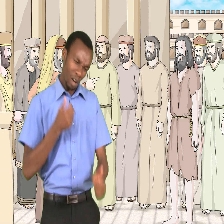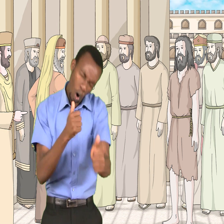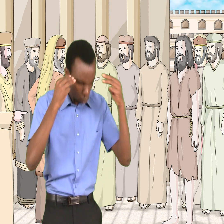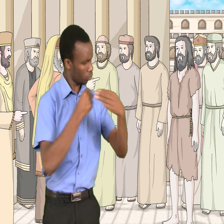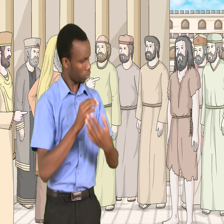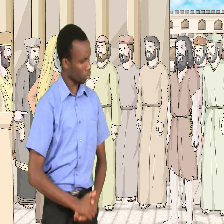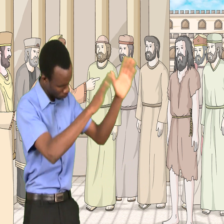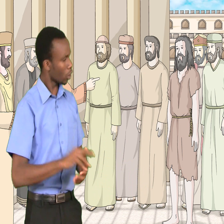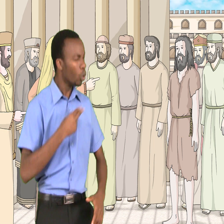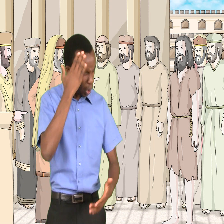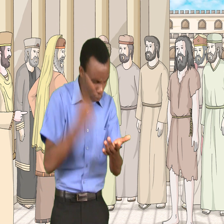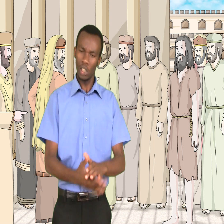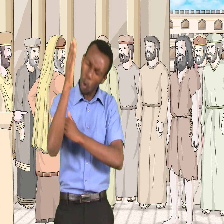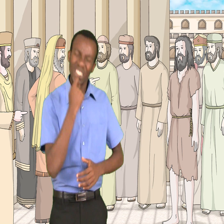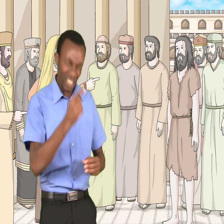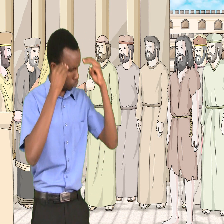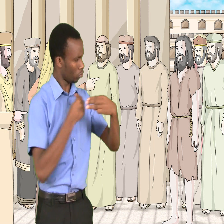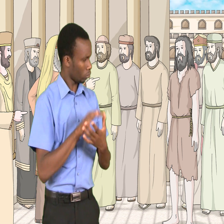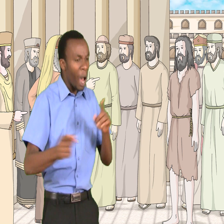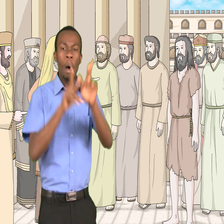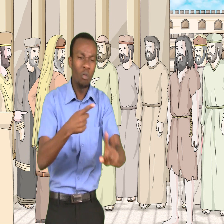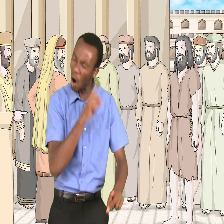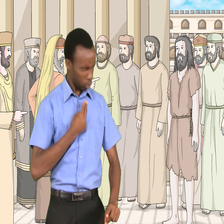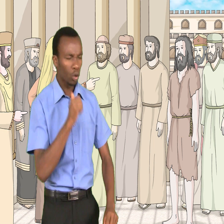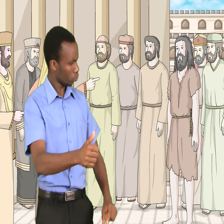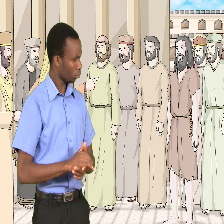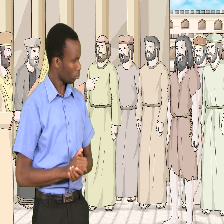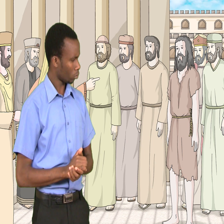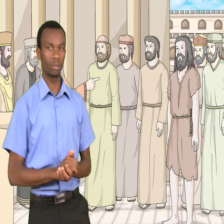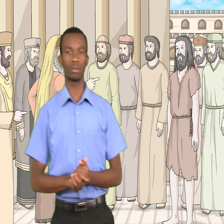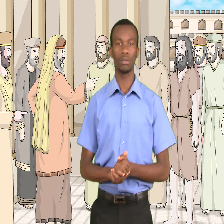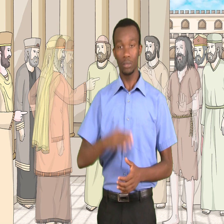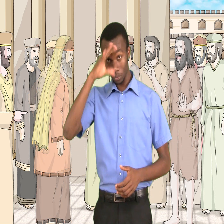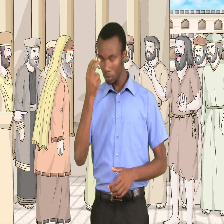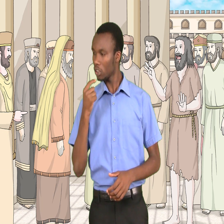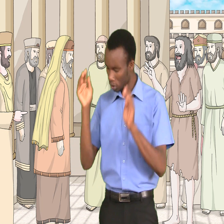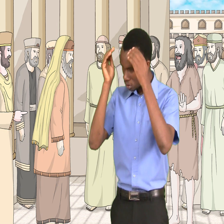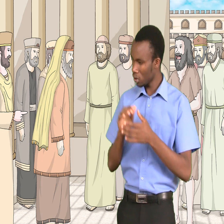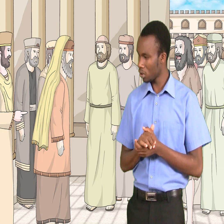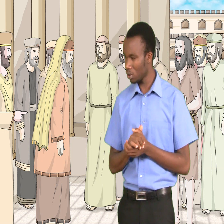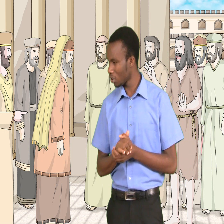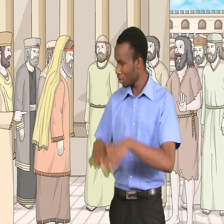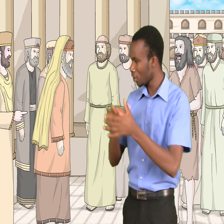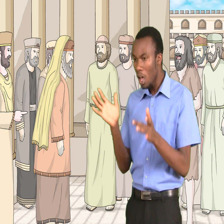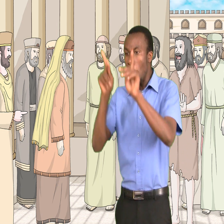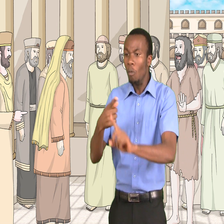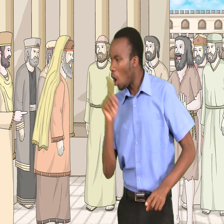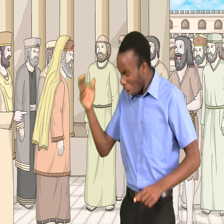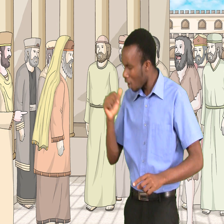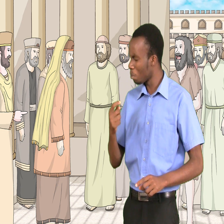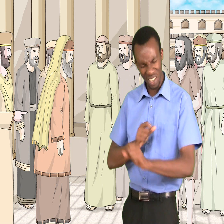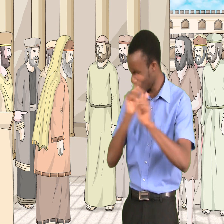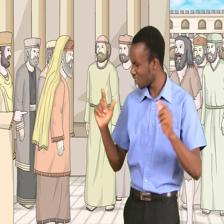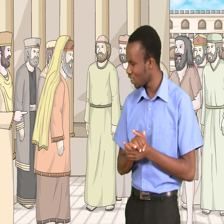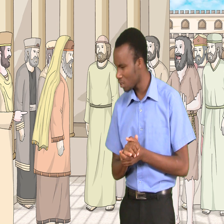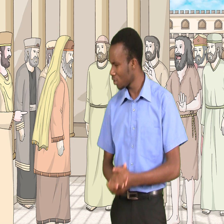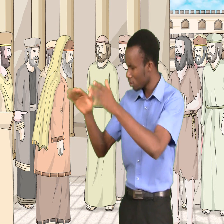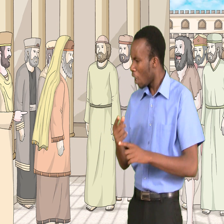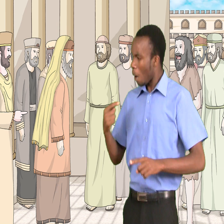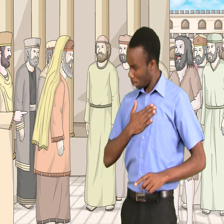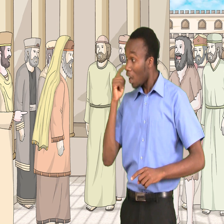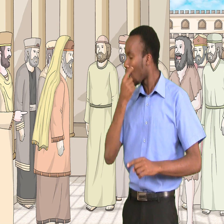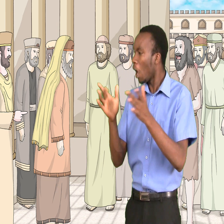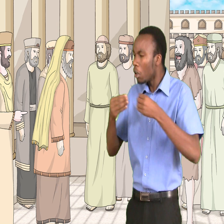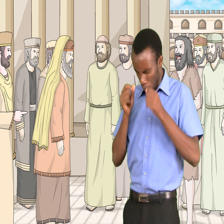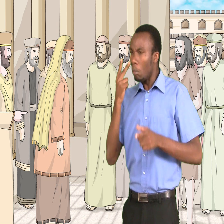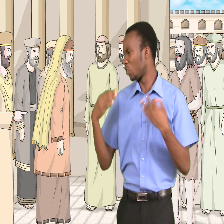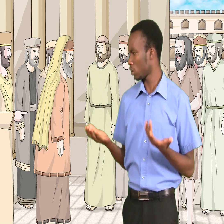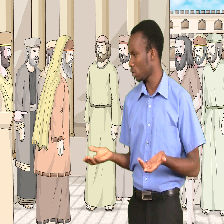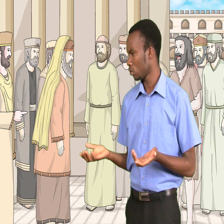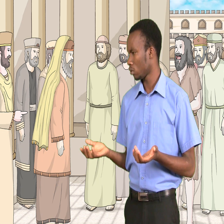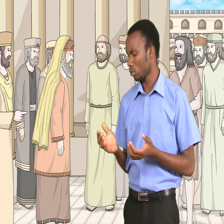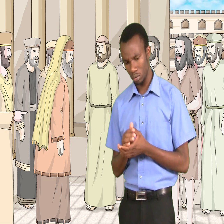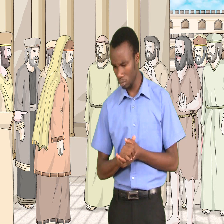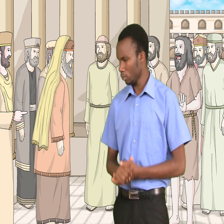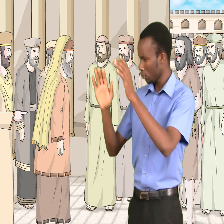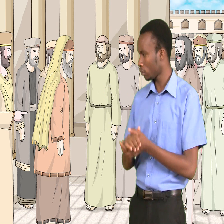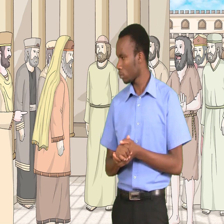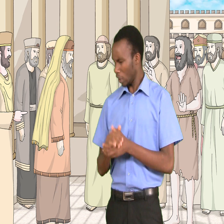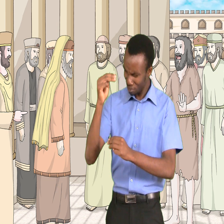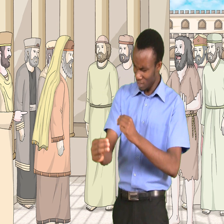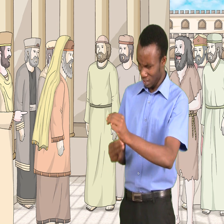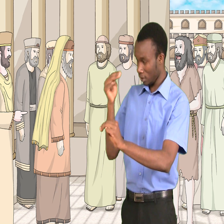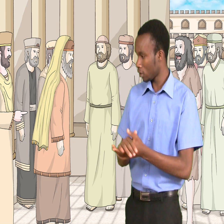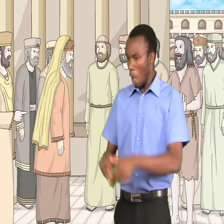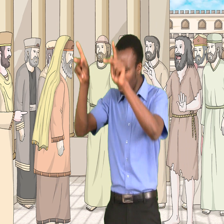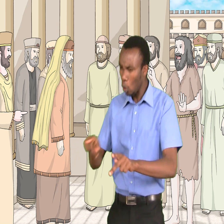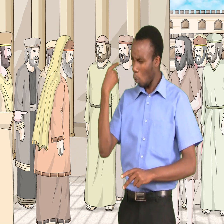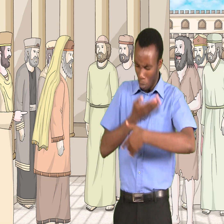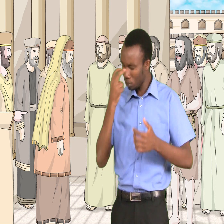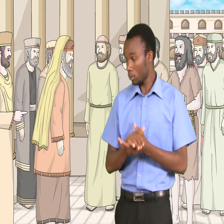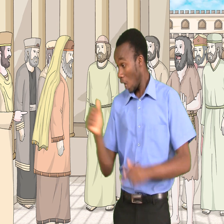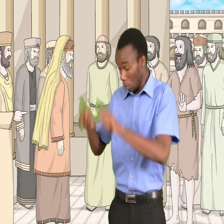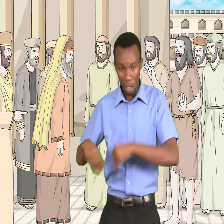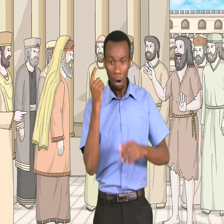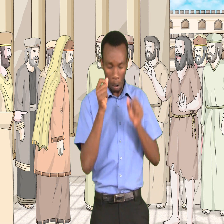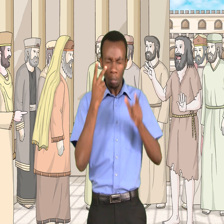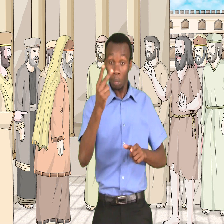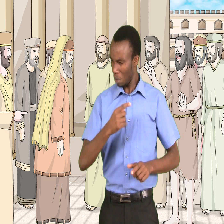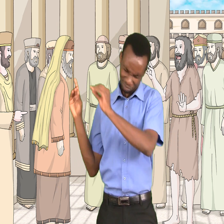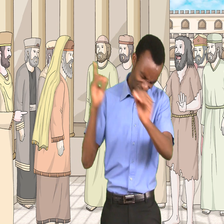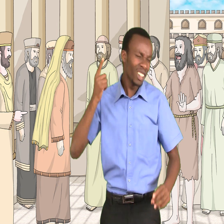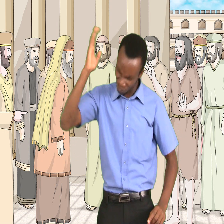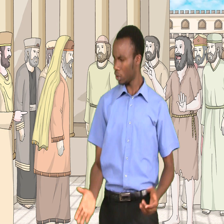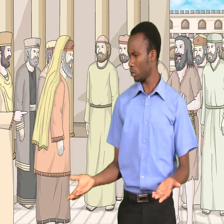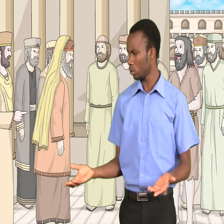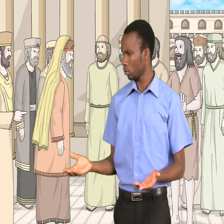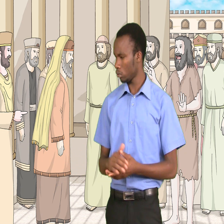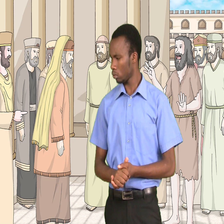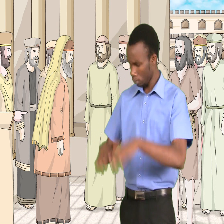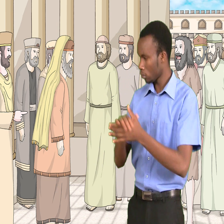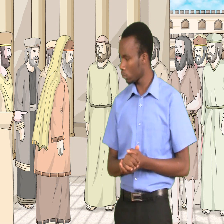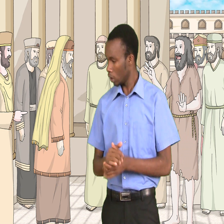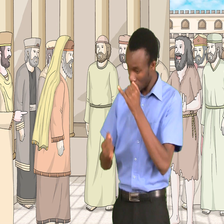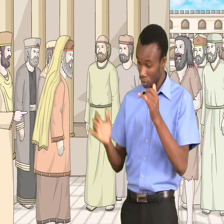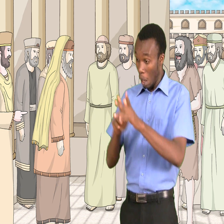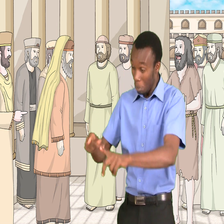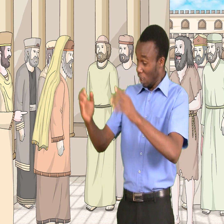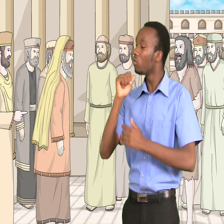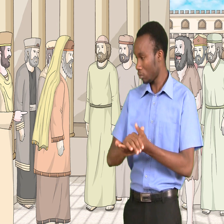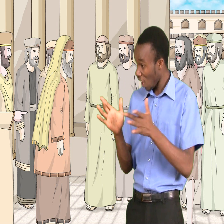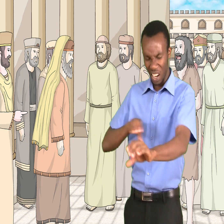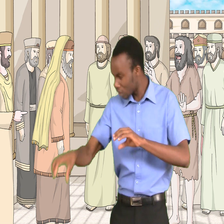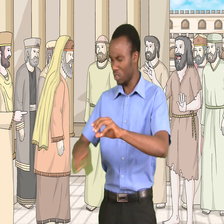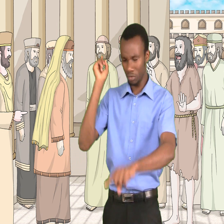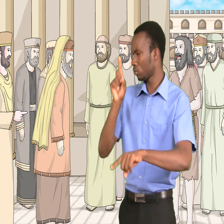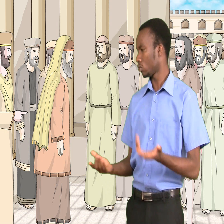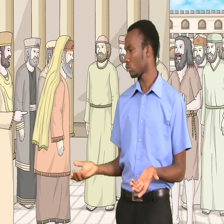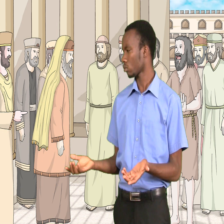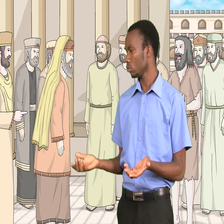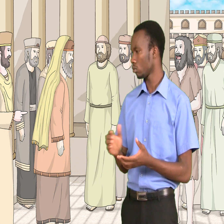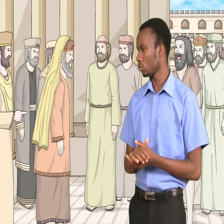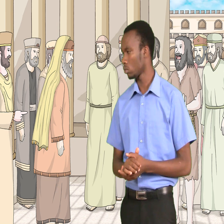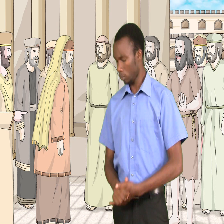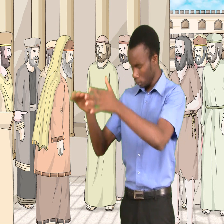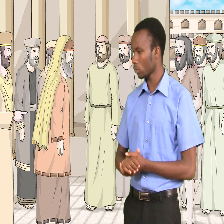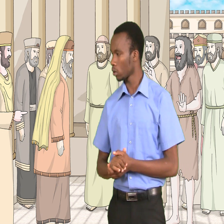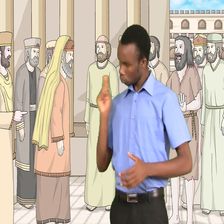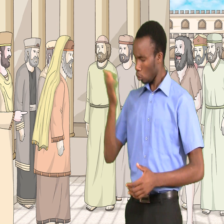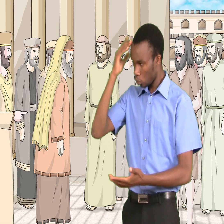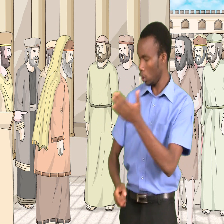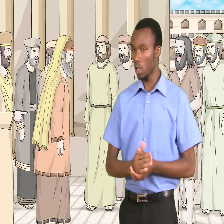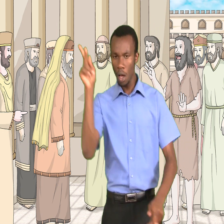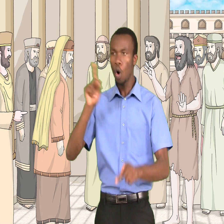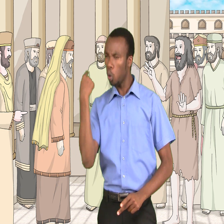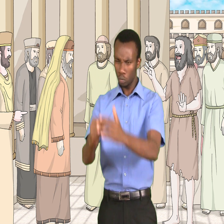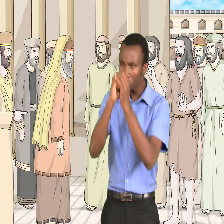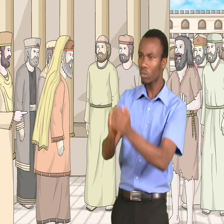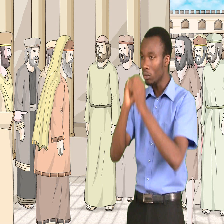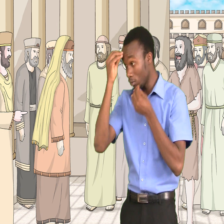We know that God spoke to Moses, but we do not know where this man is from.” “That is remarkable indeed!” the man said. “You do not know where He is from, and yet He opened my eyes. We know that God does not listen to sinners, but He does listen to the one who worships Him and does His will.